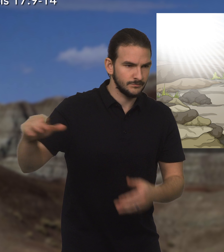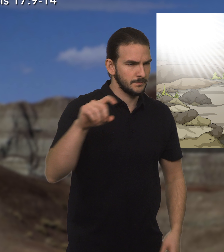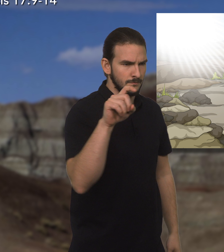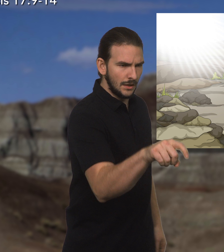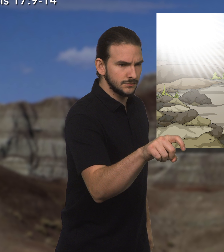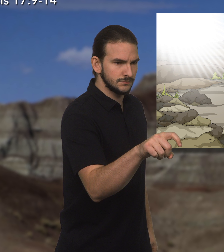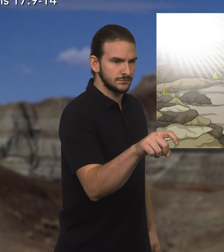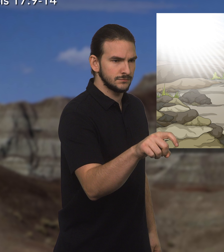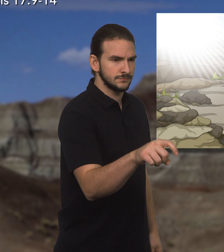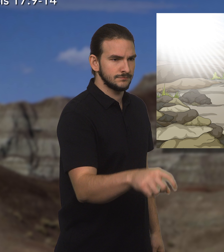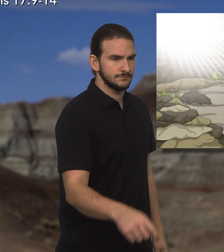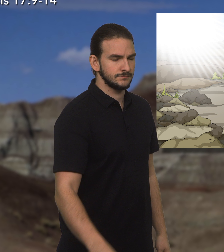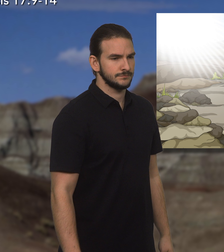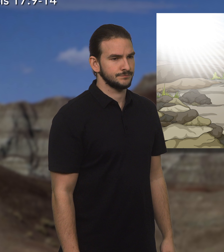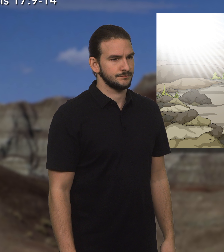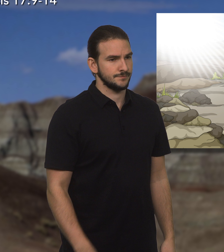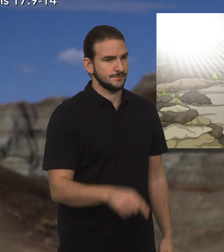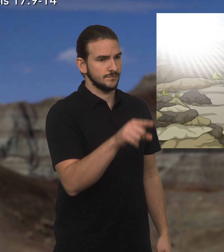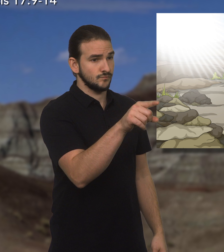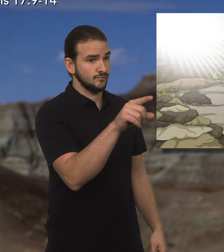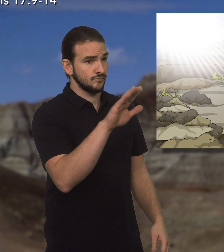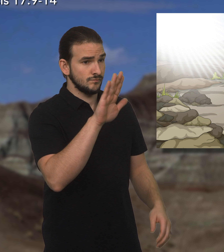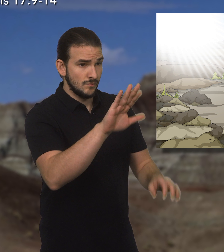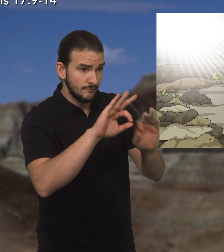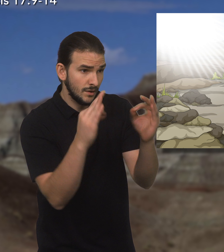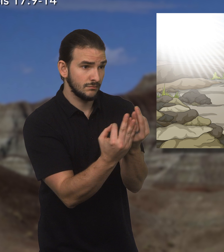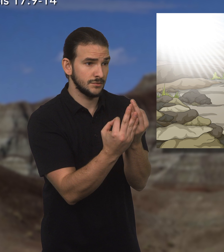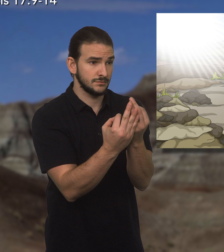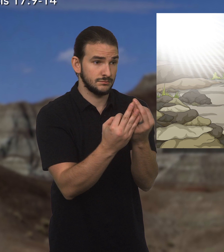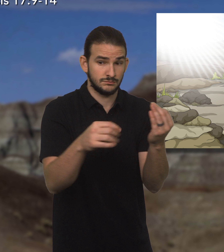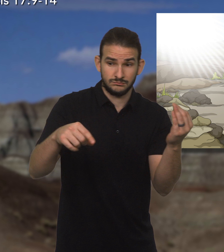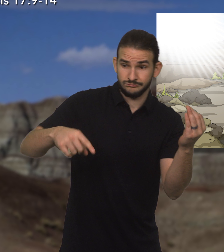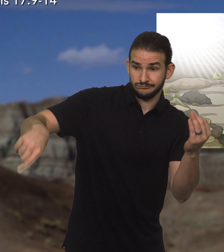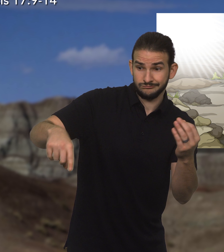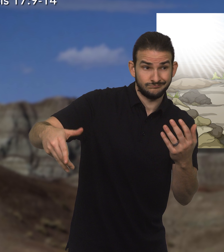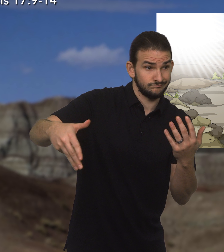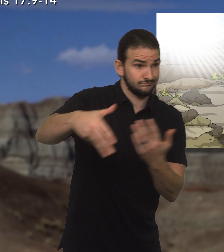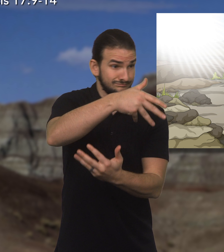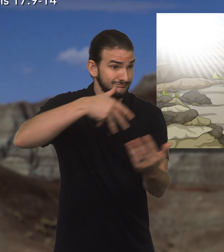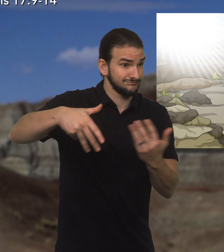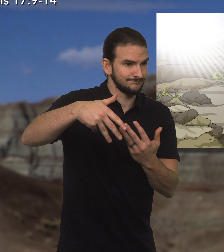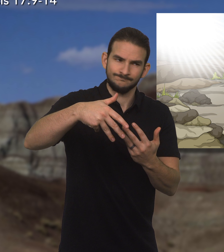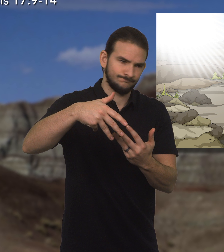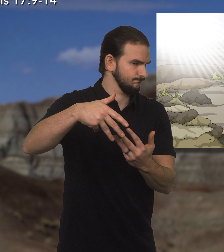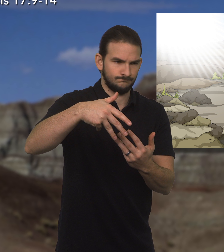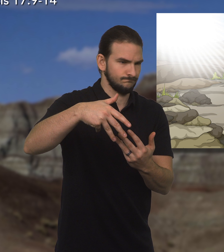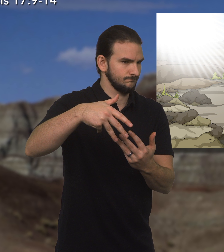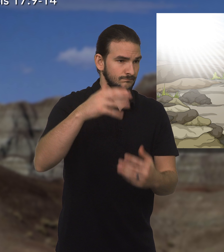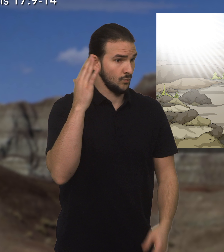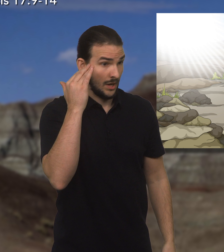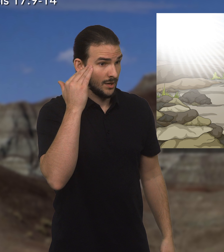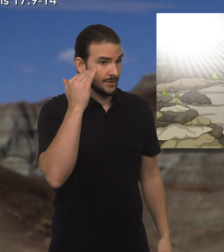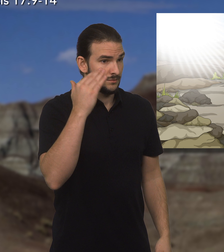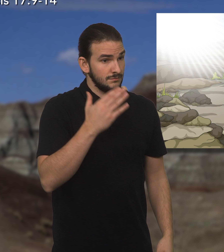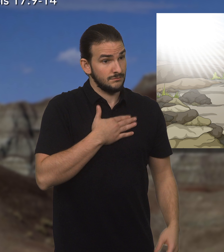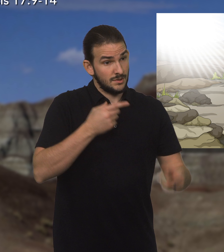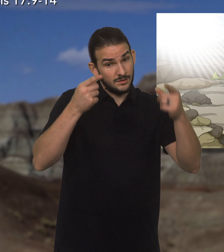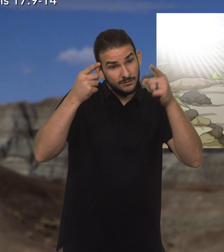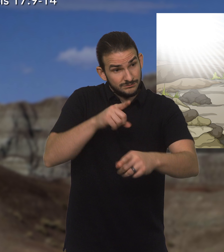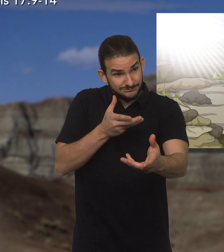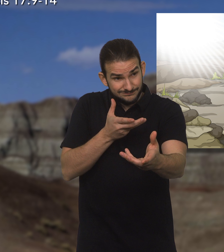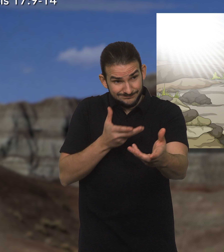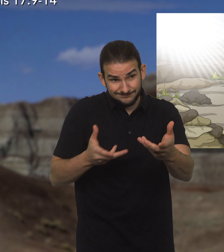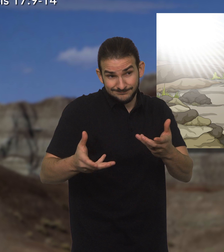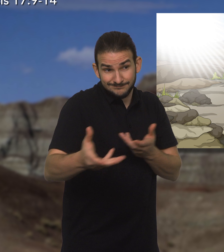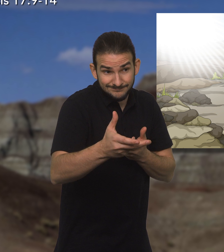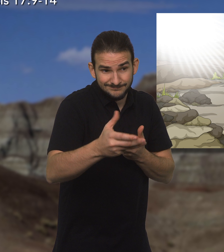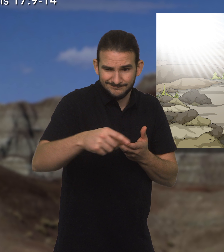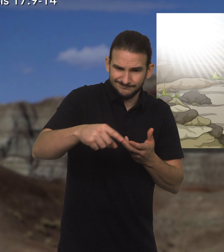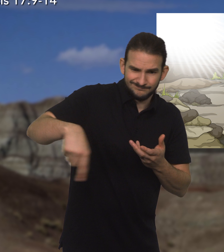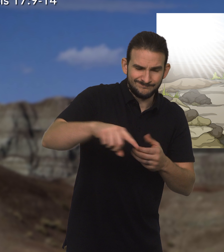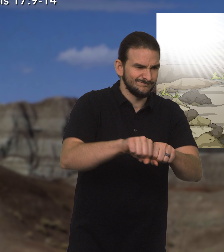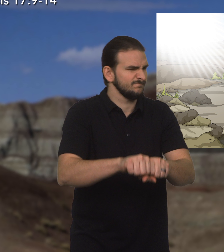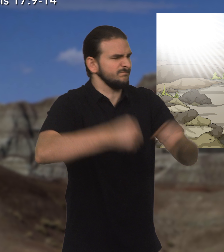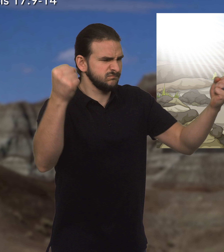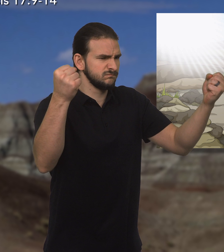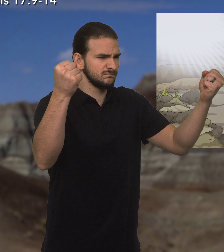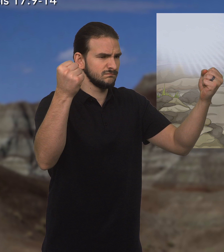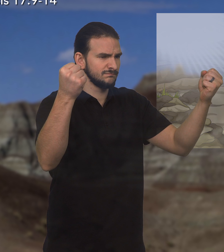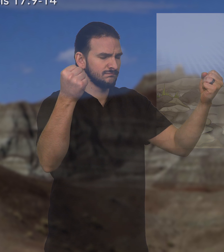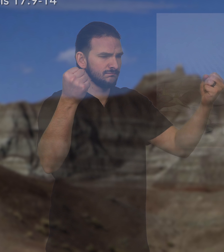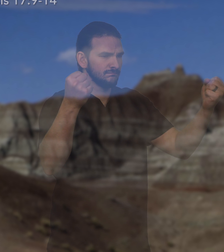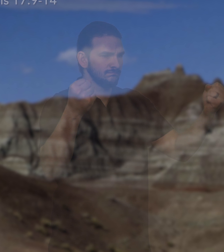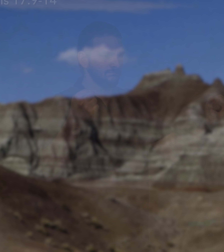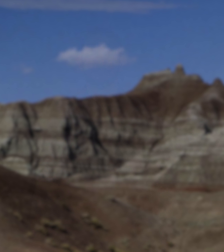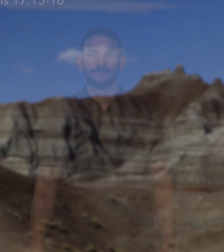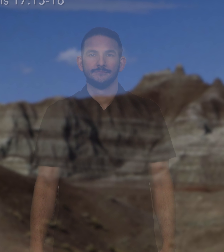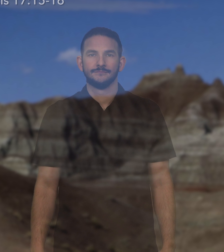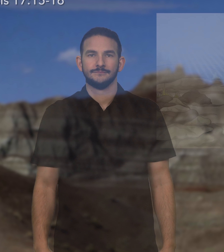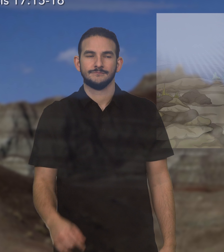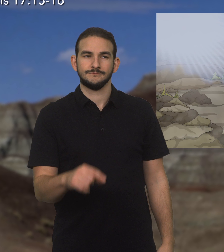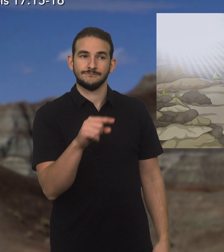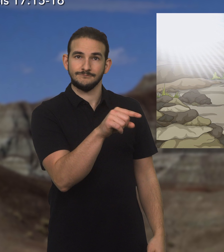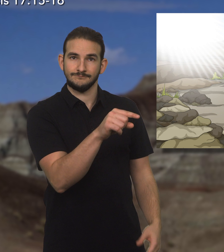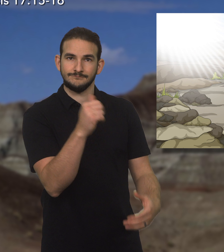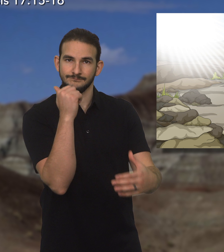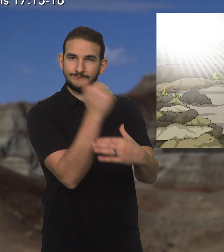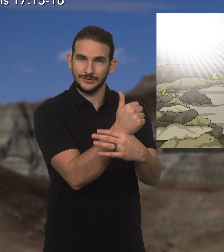But if any male is not circumcised, he will be cut off from his people; he has broken My covenant.”